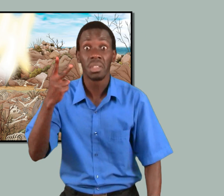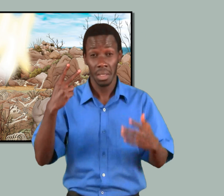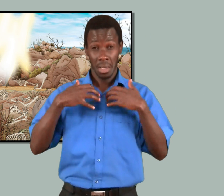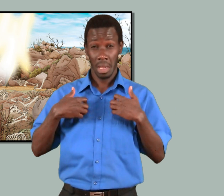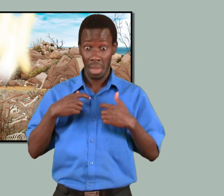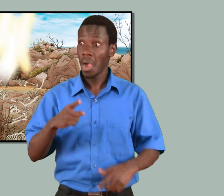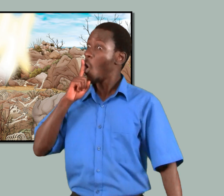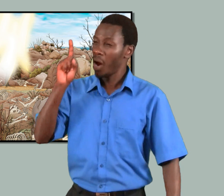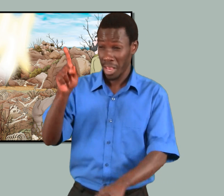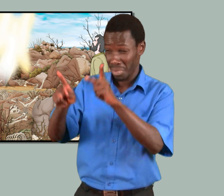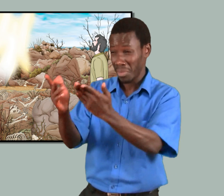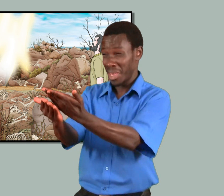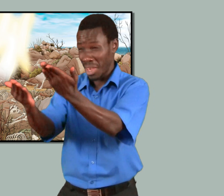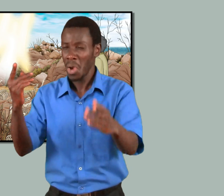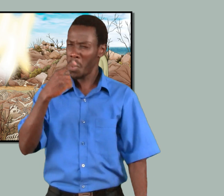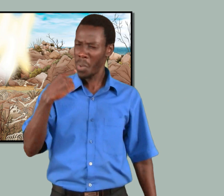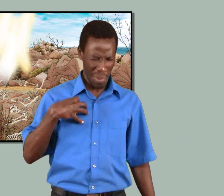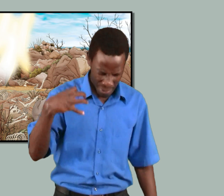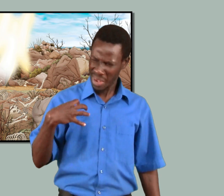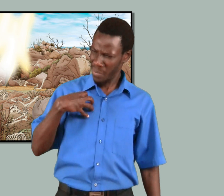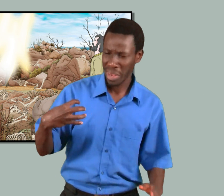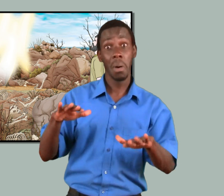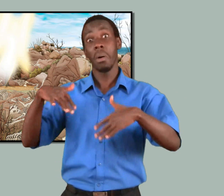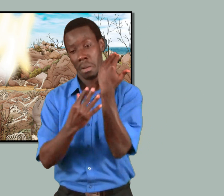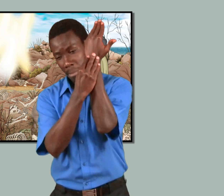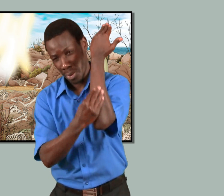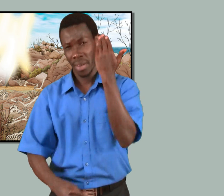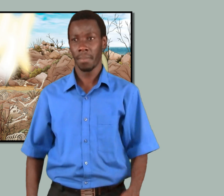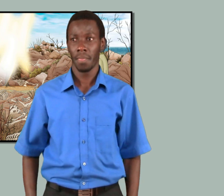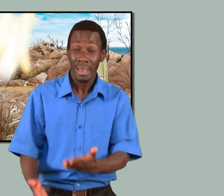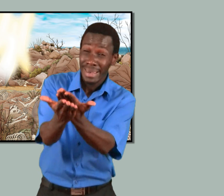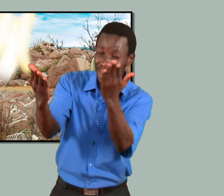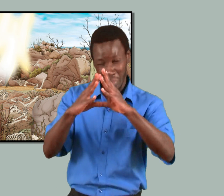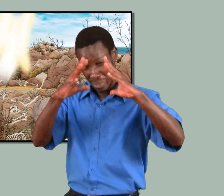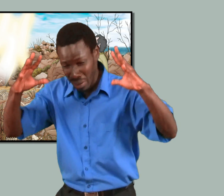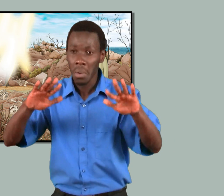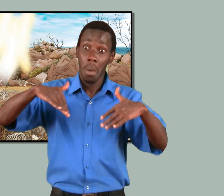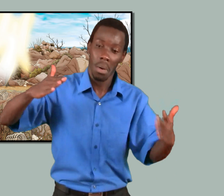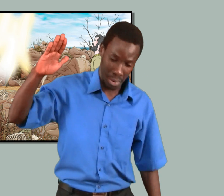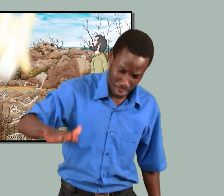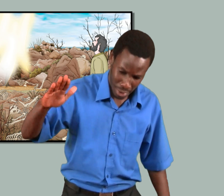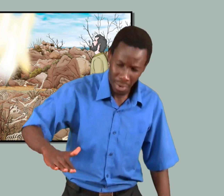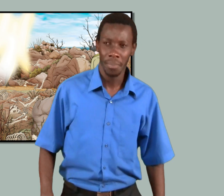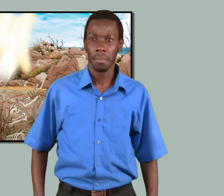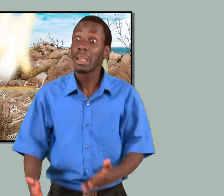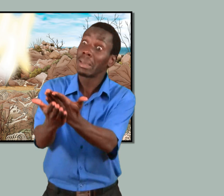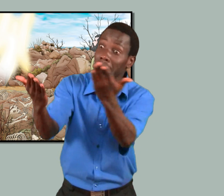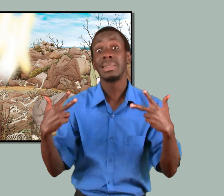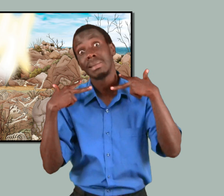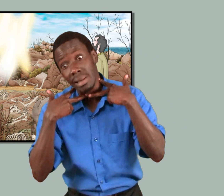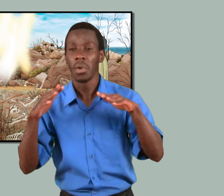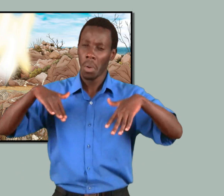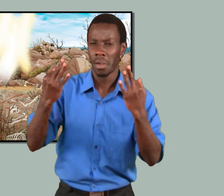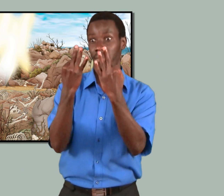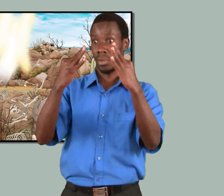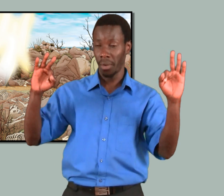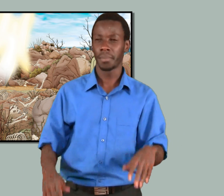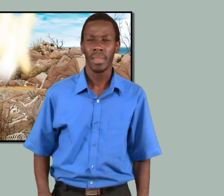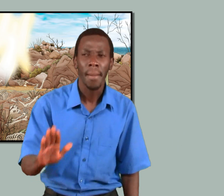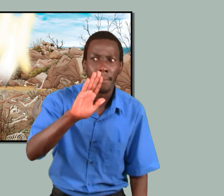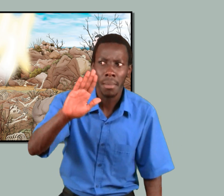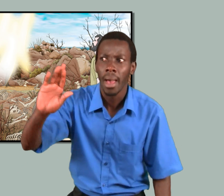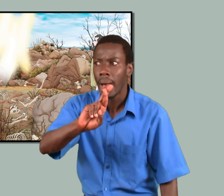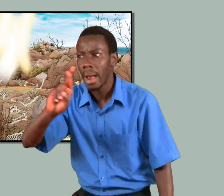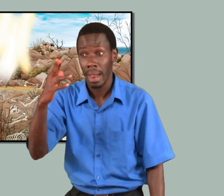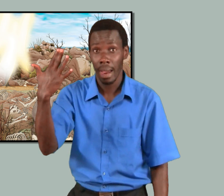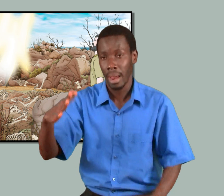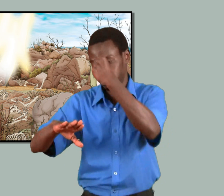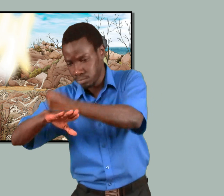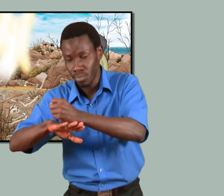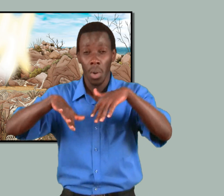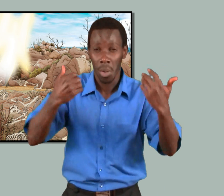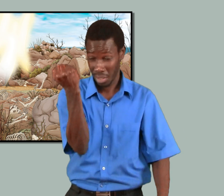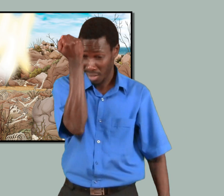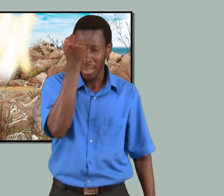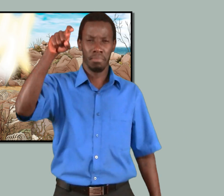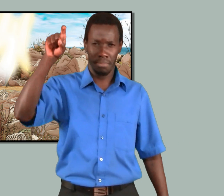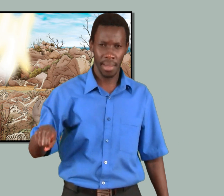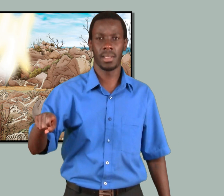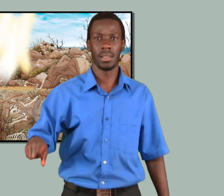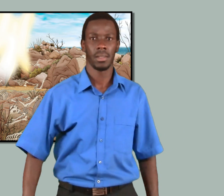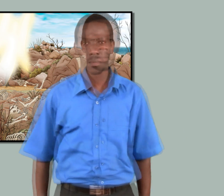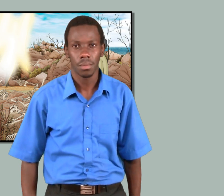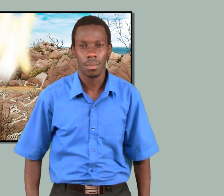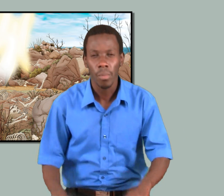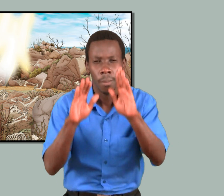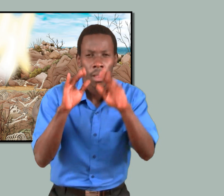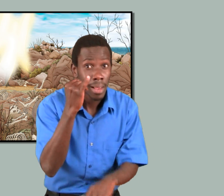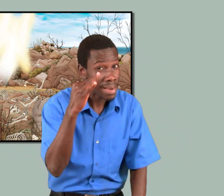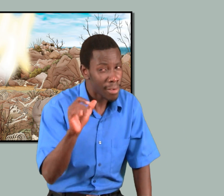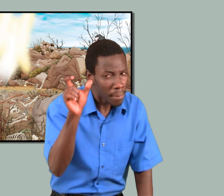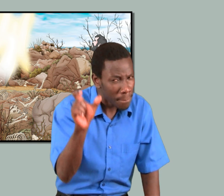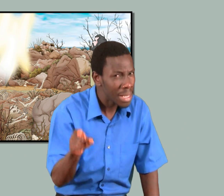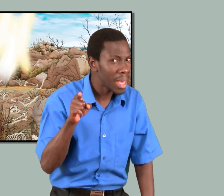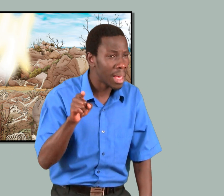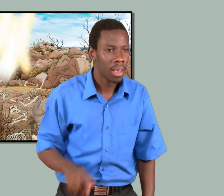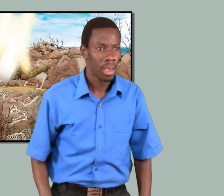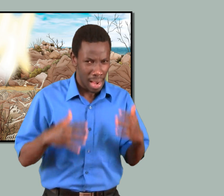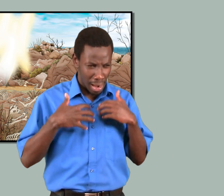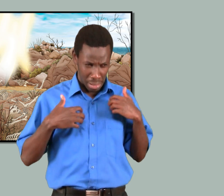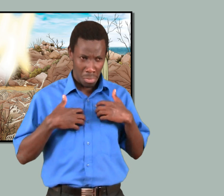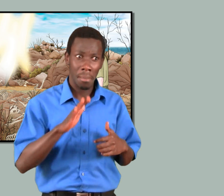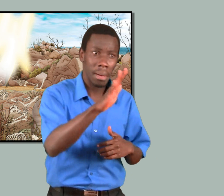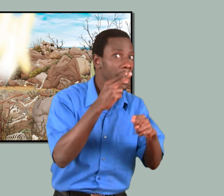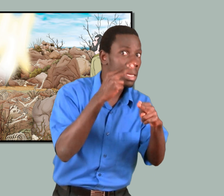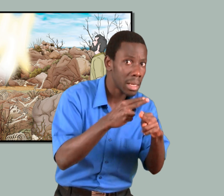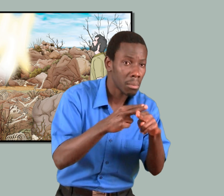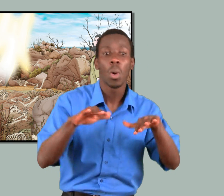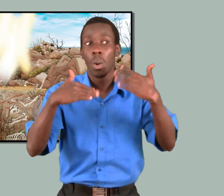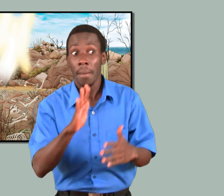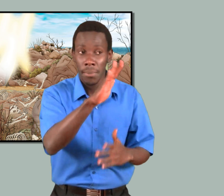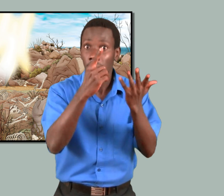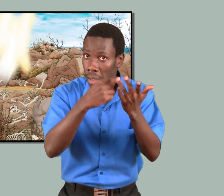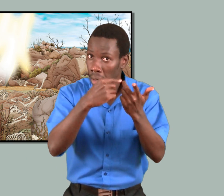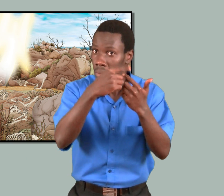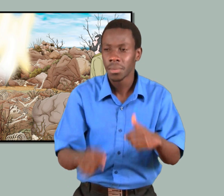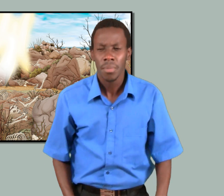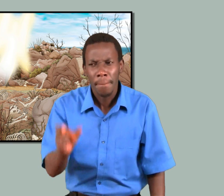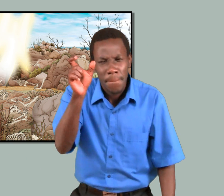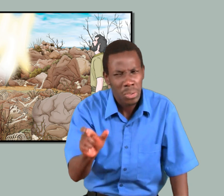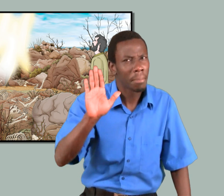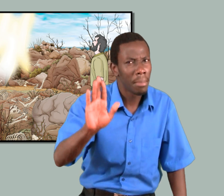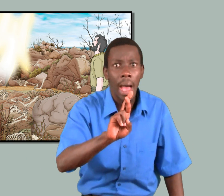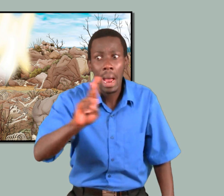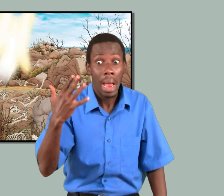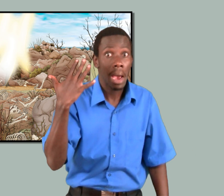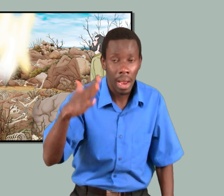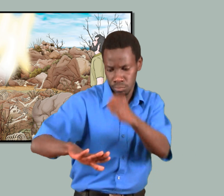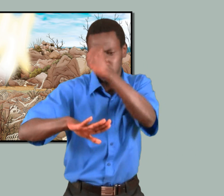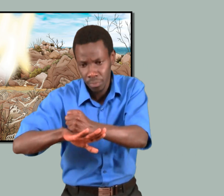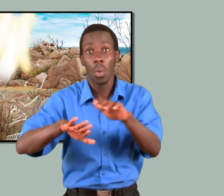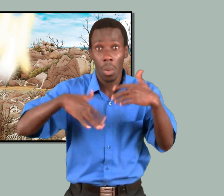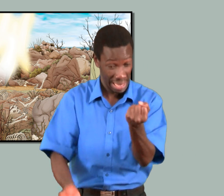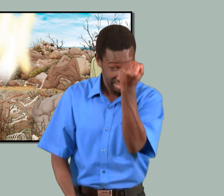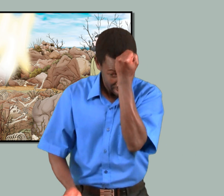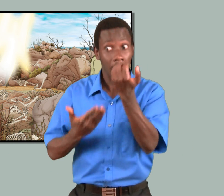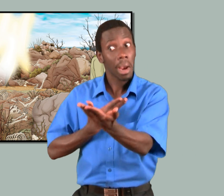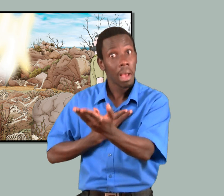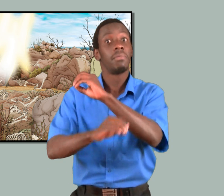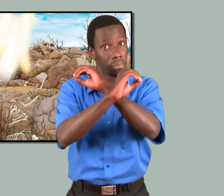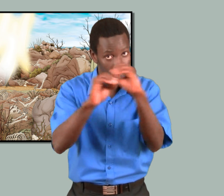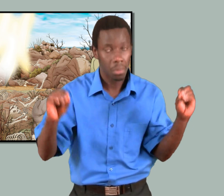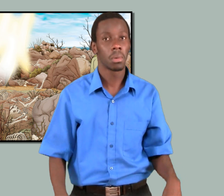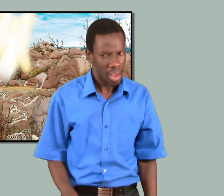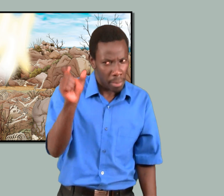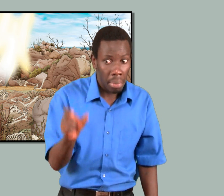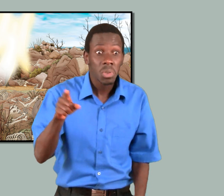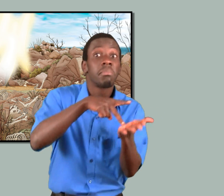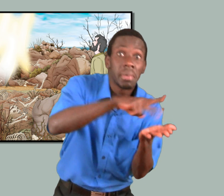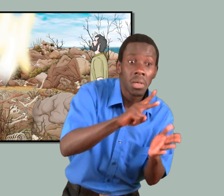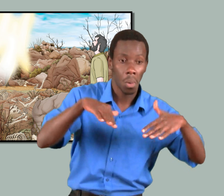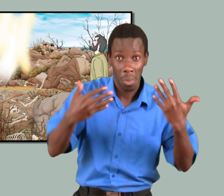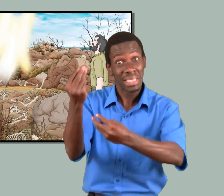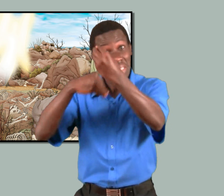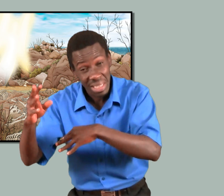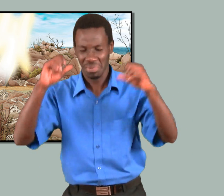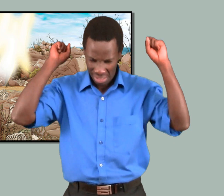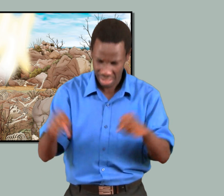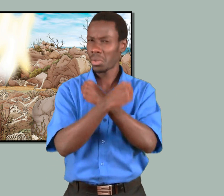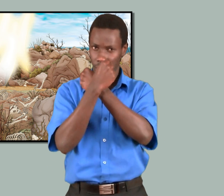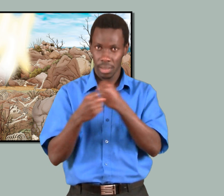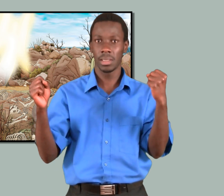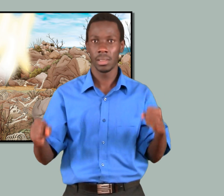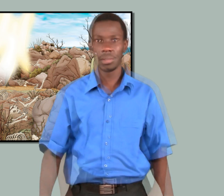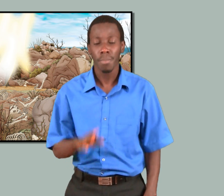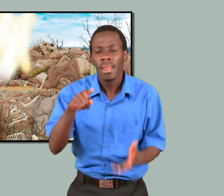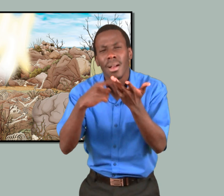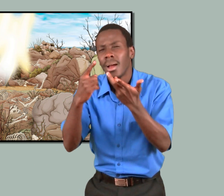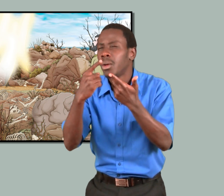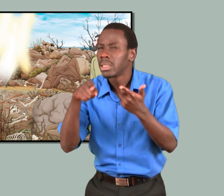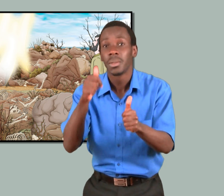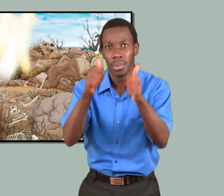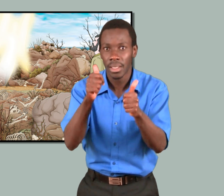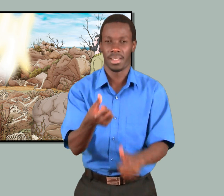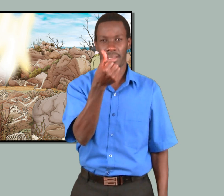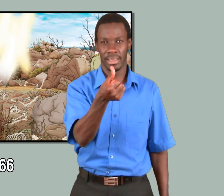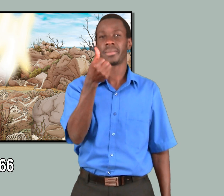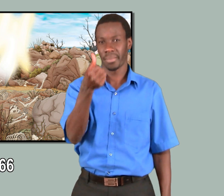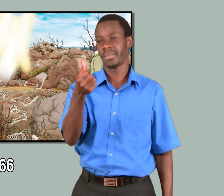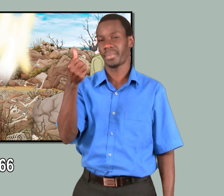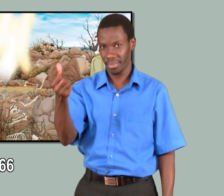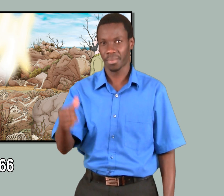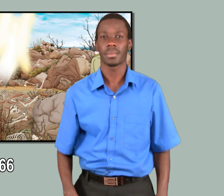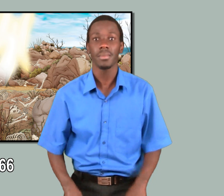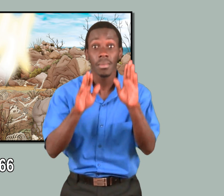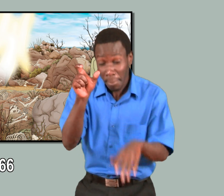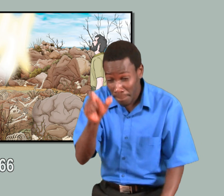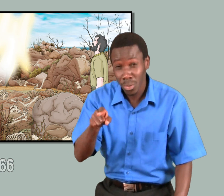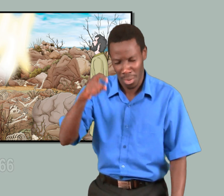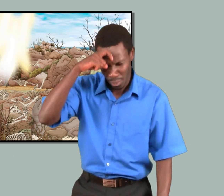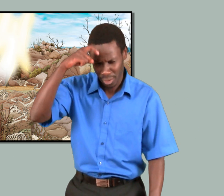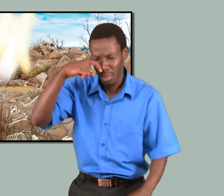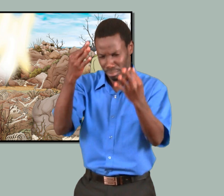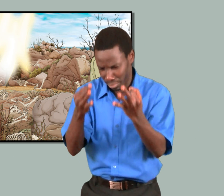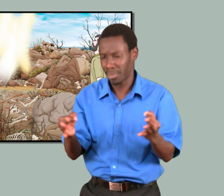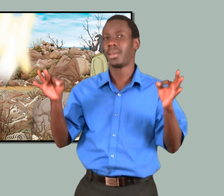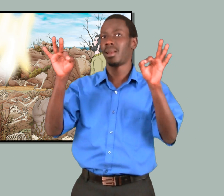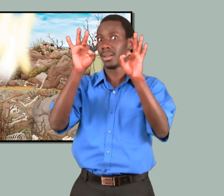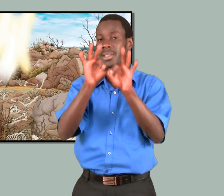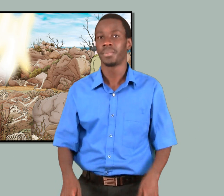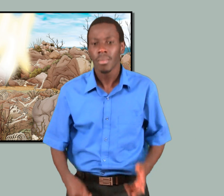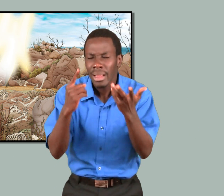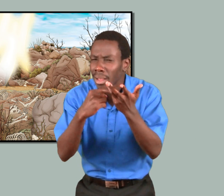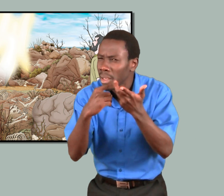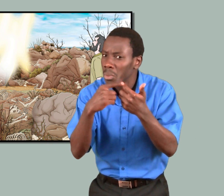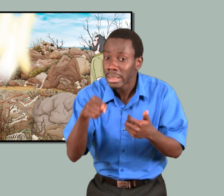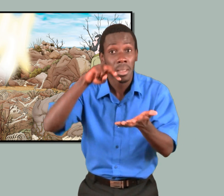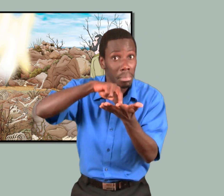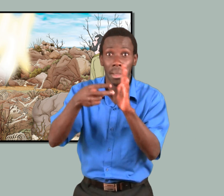And the second beast required all people small and great, rich and poor, free and slave, to receive a mark on their right hand or on their forehead, so that no one could buy or sell unless he had the mark—the name of the beast or the number of its name.